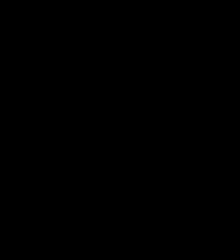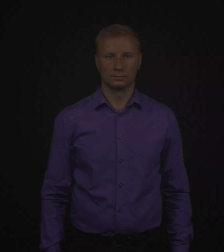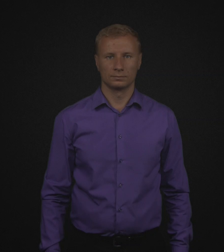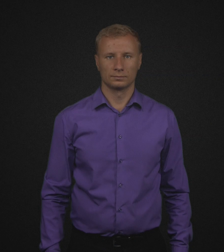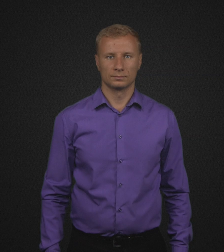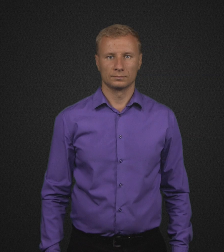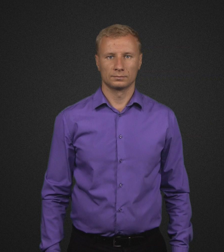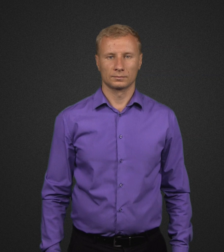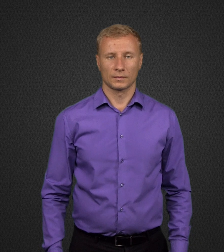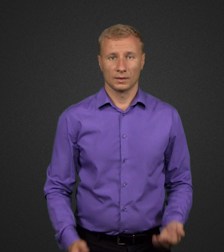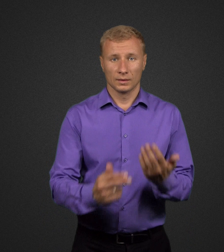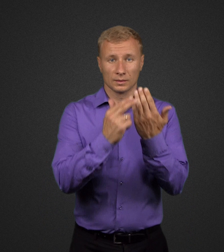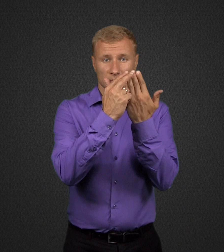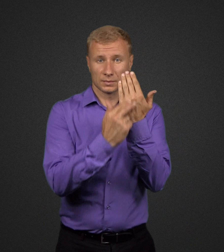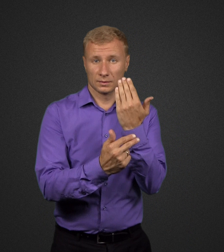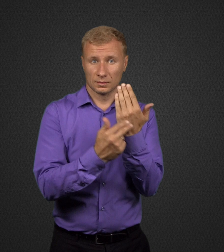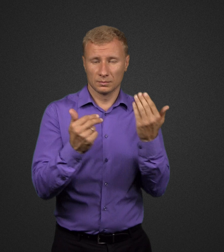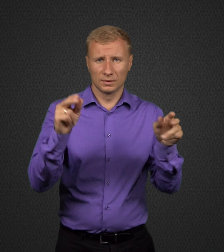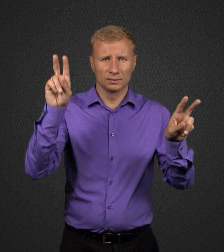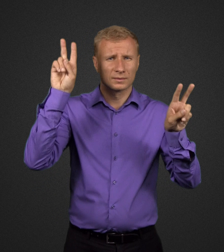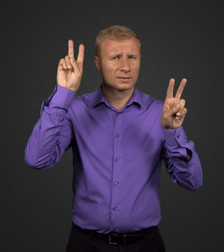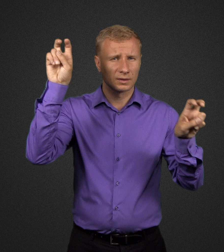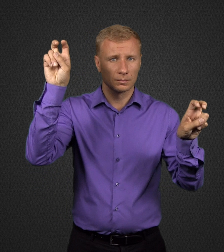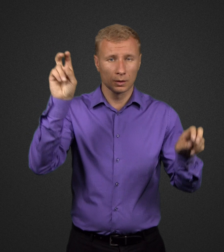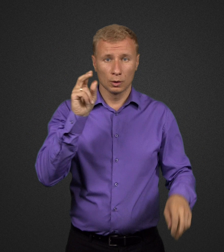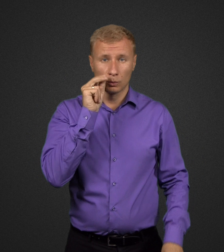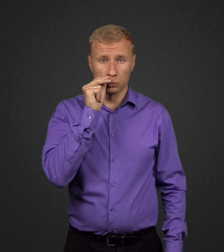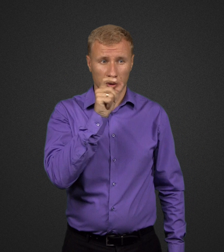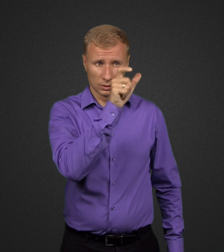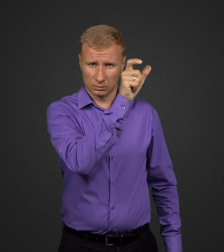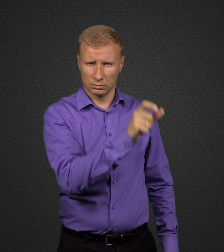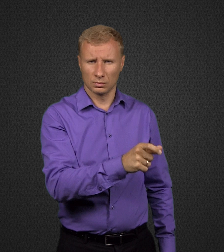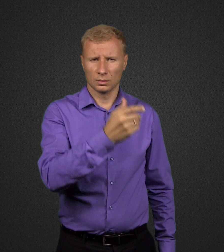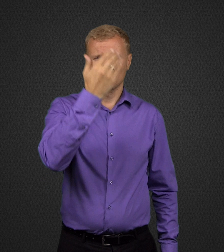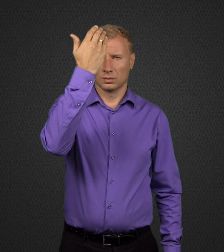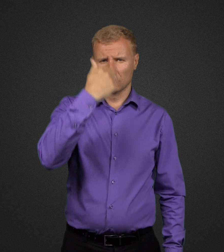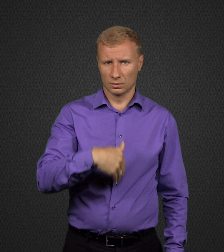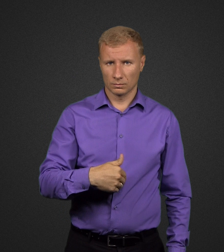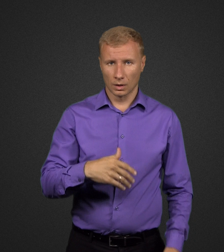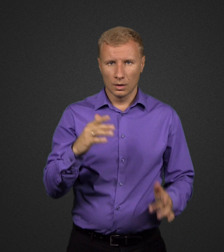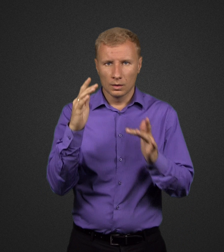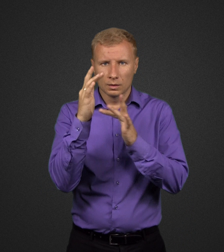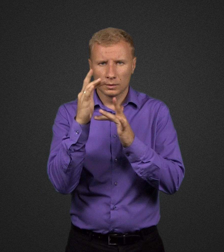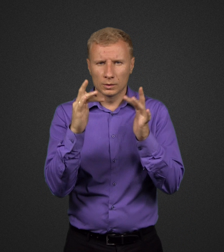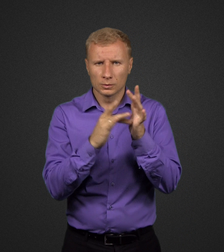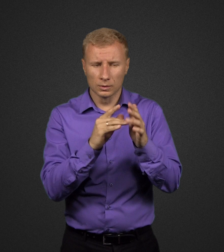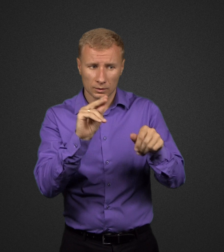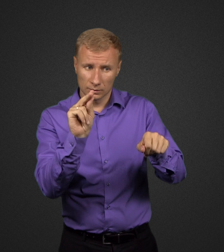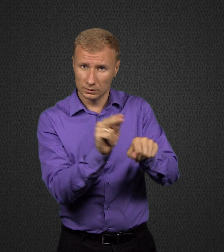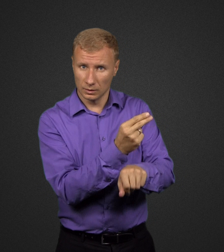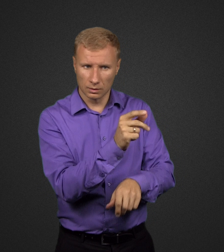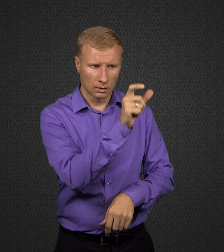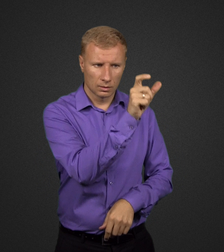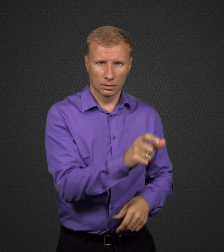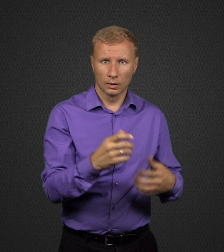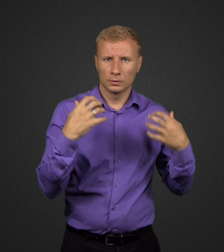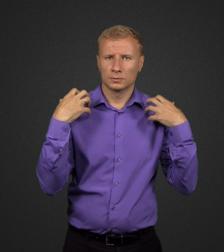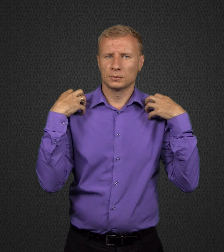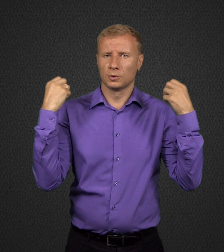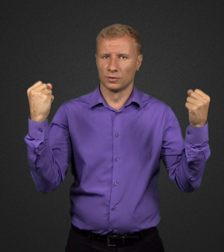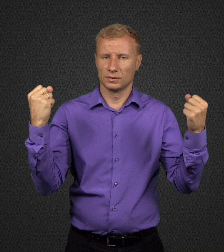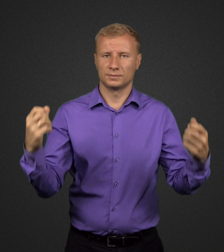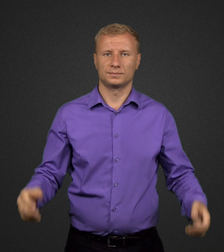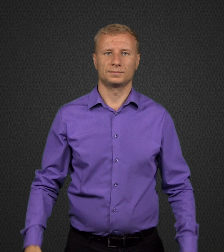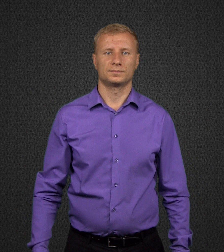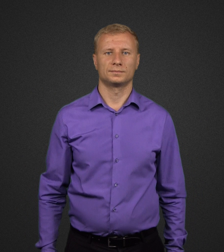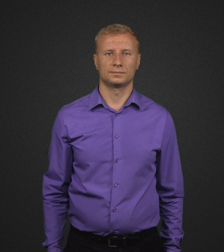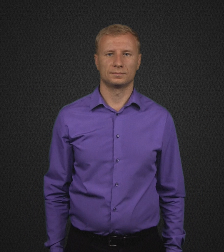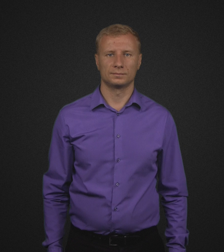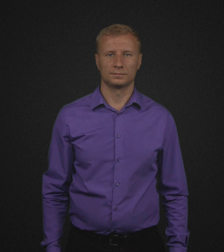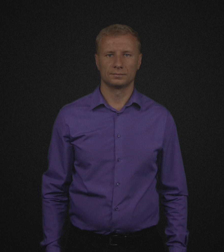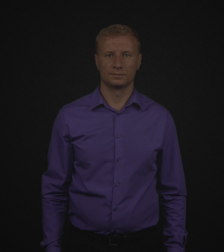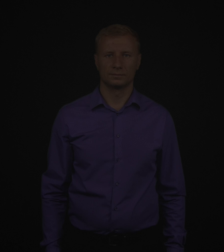Jesus heals a paralytic man